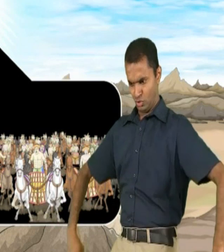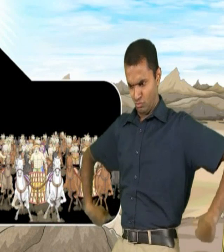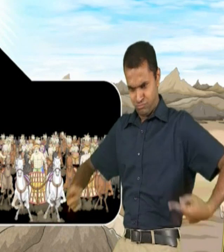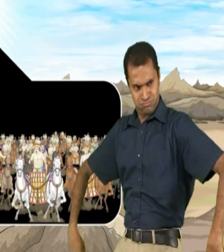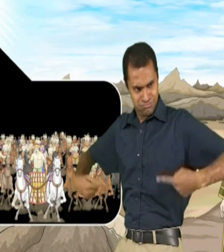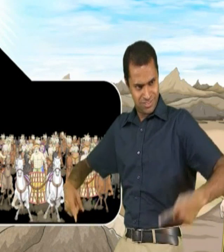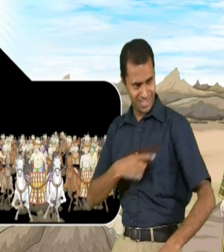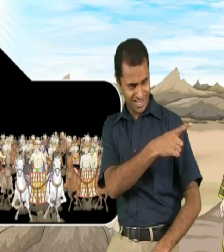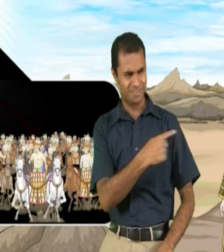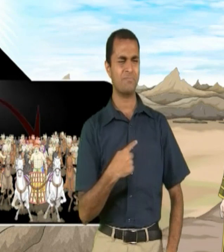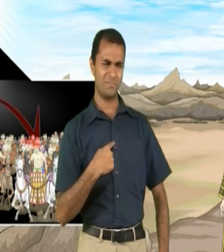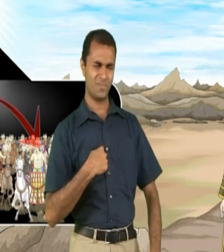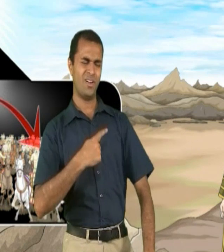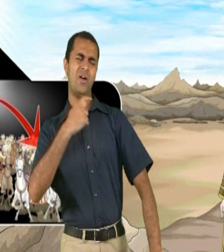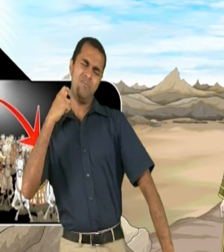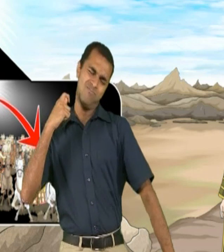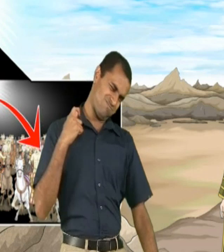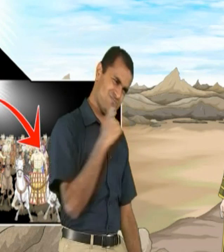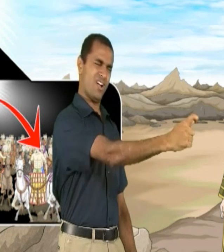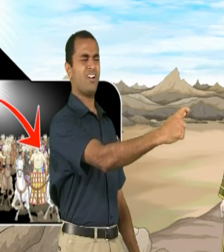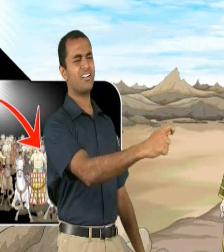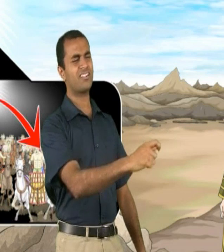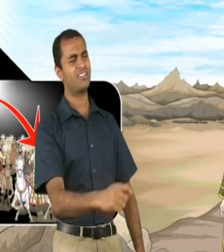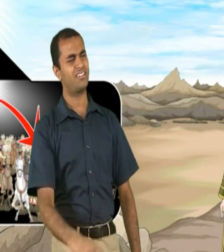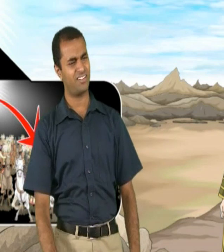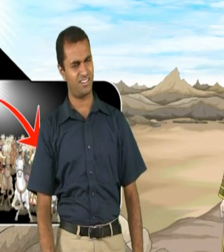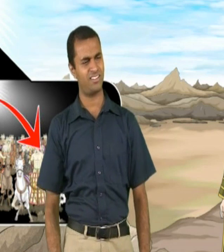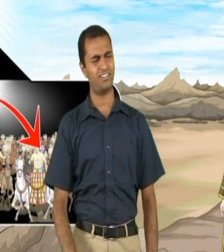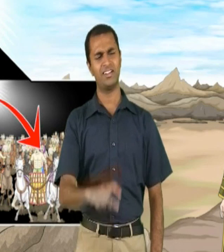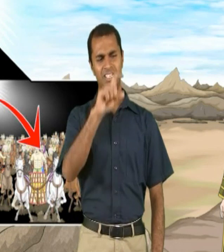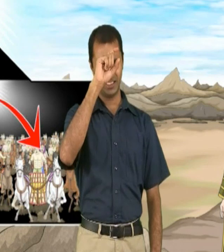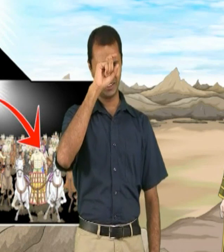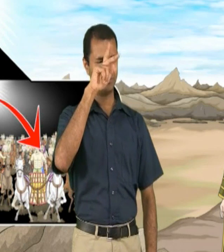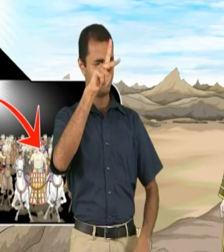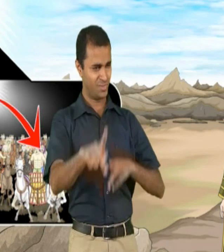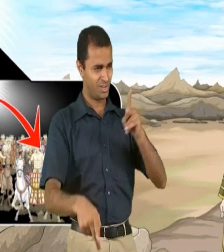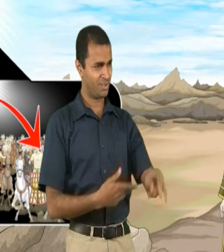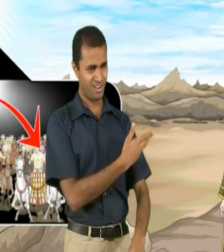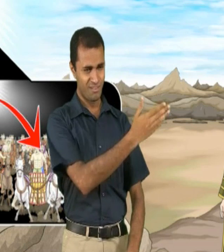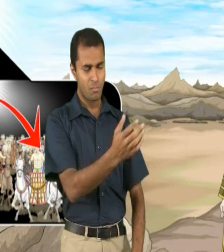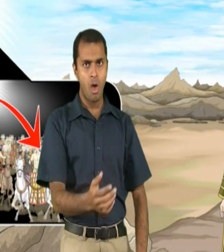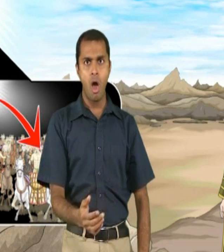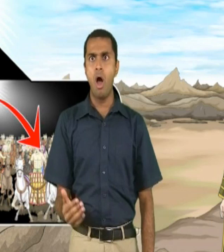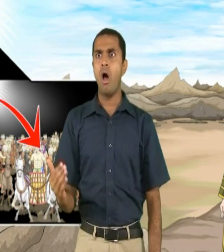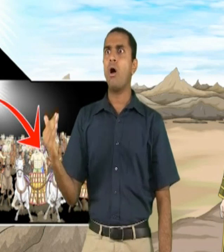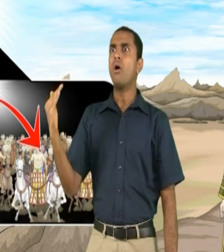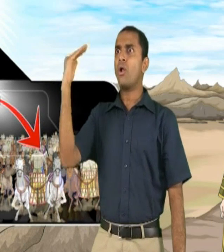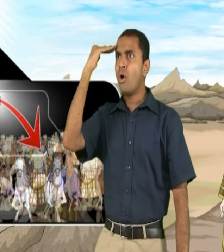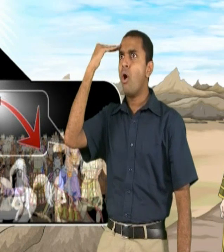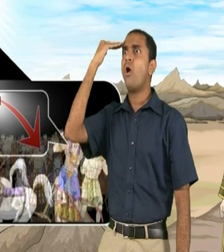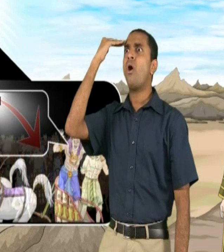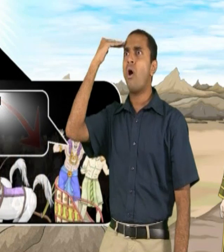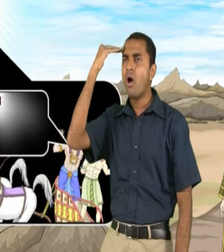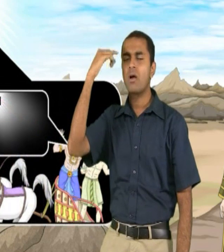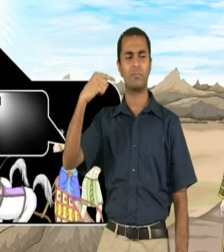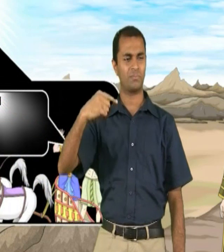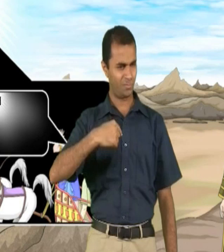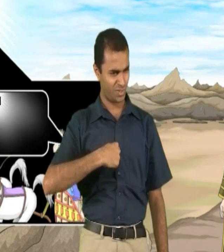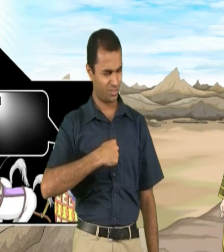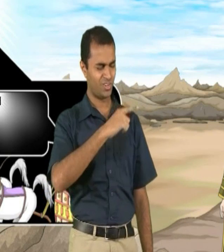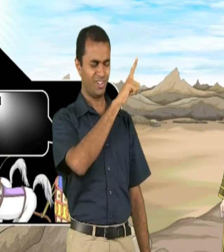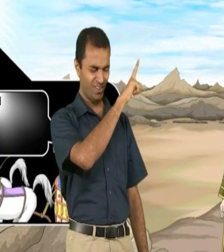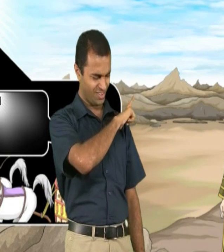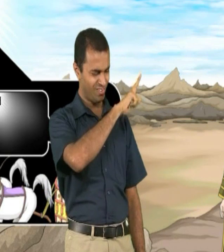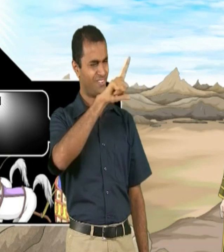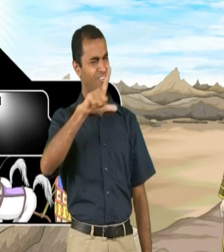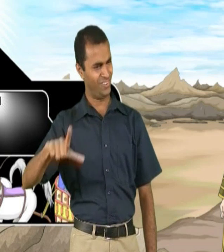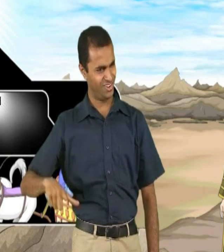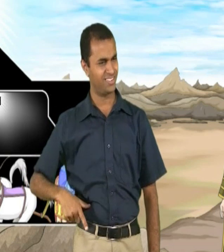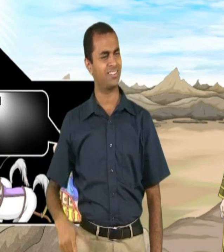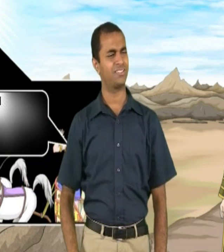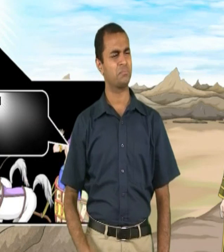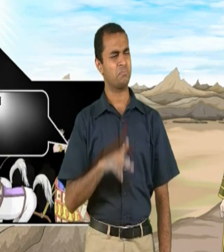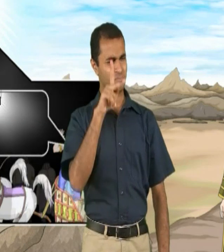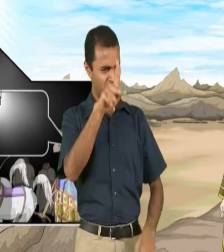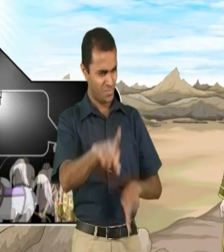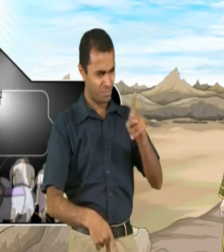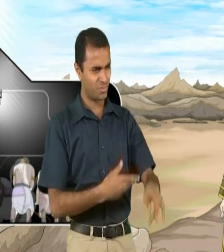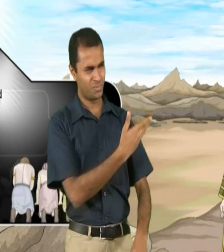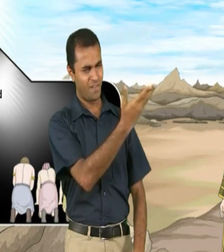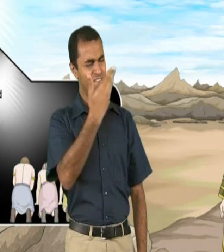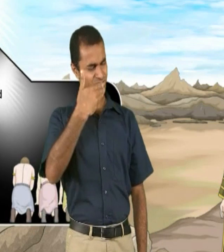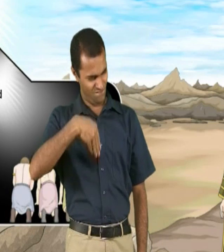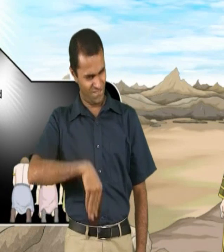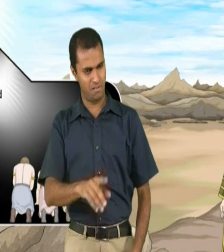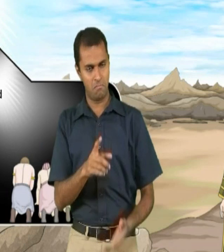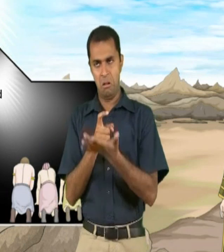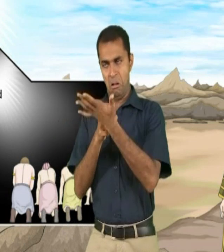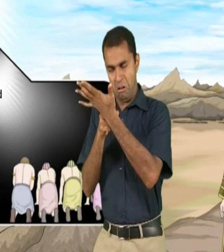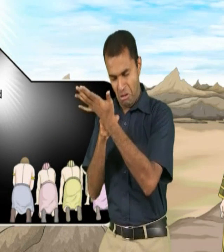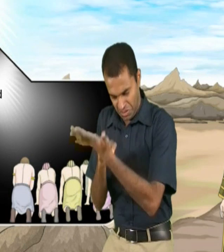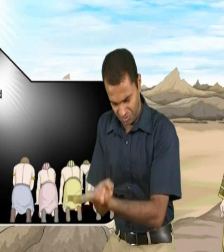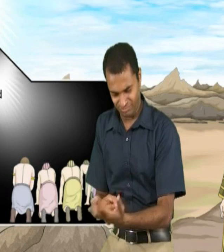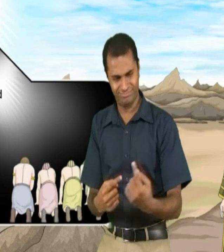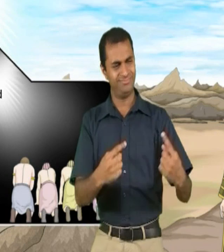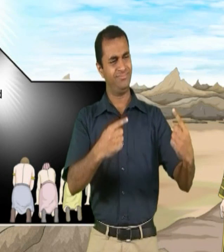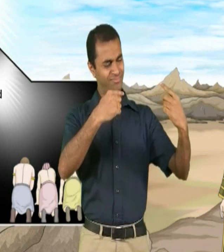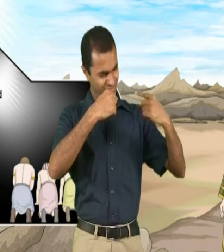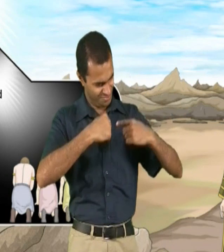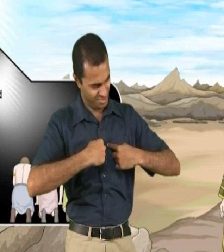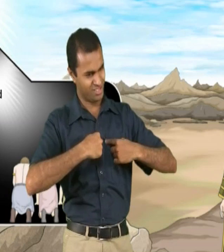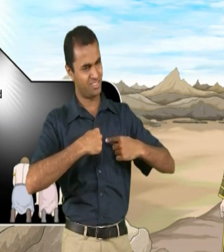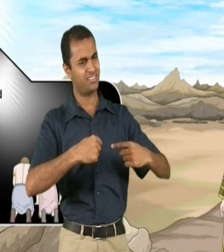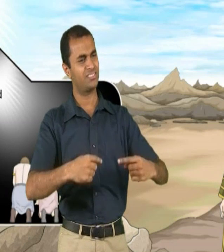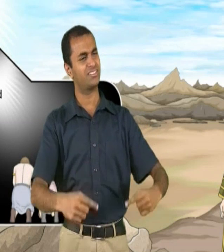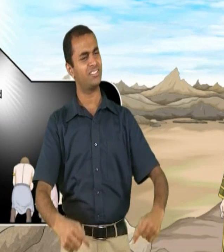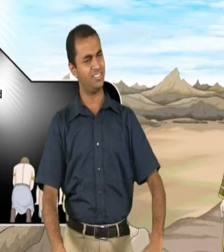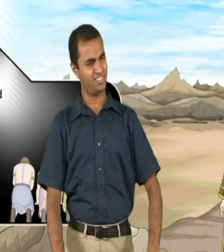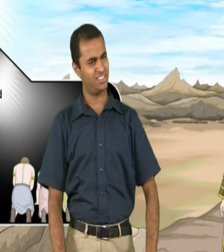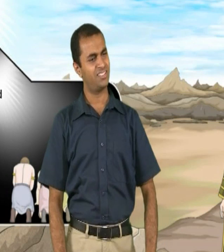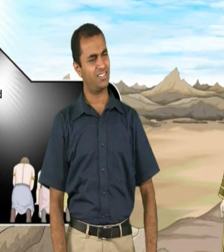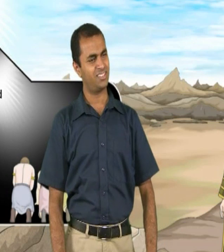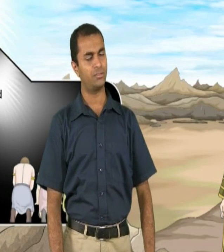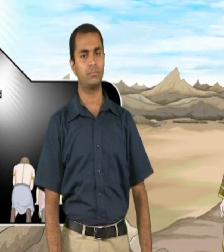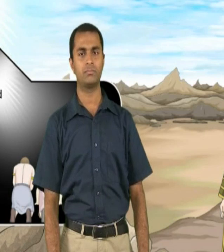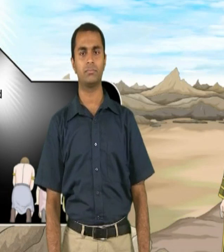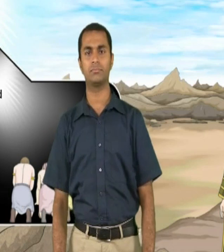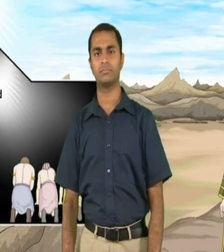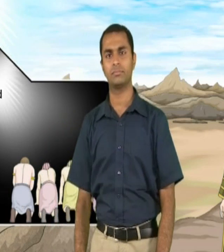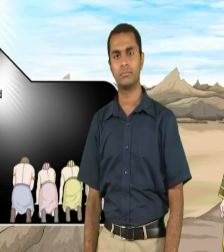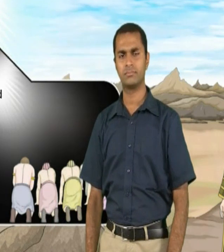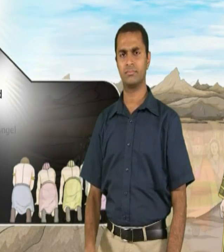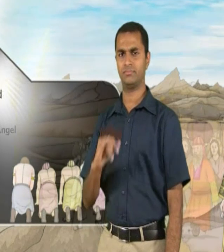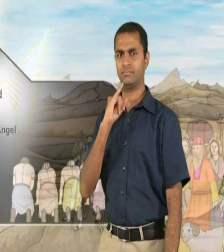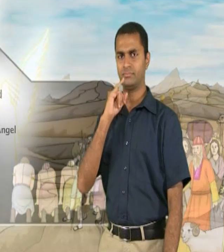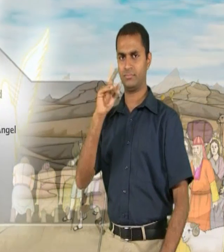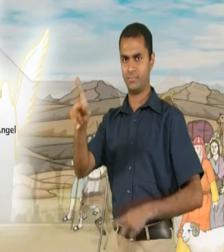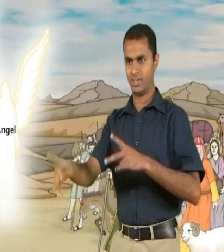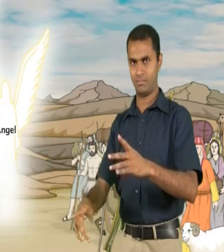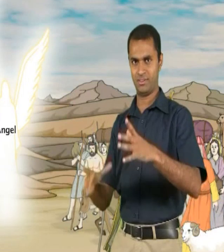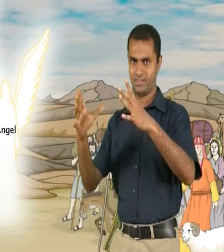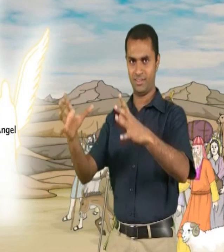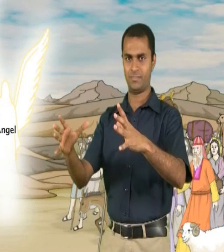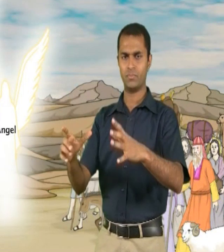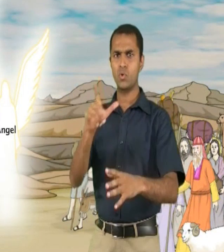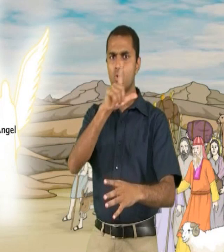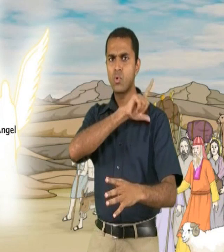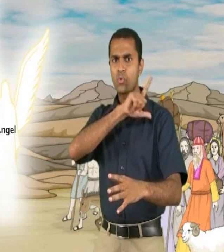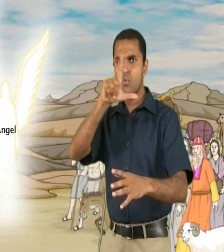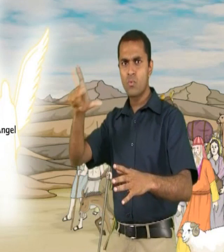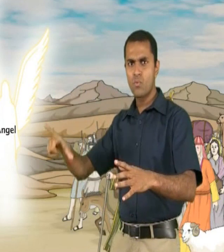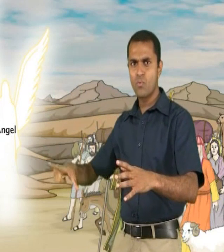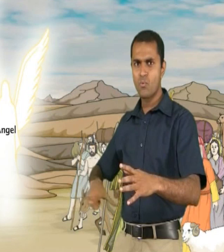The Egyptians will know that I am the LORD when I am honored through Pharaoh, his chariots, and his horsemen.”